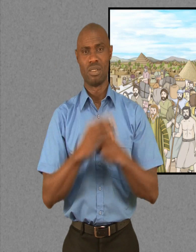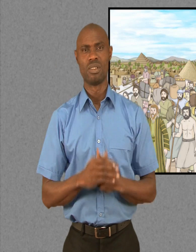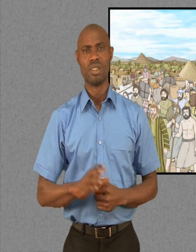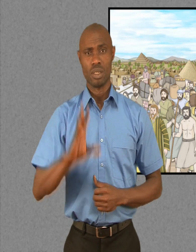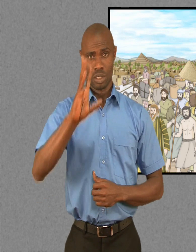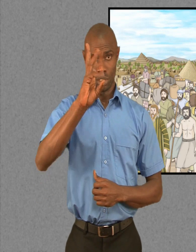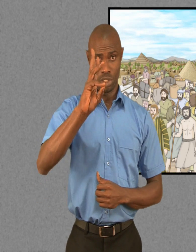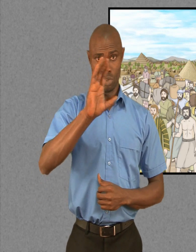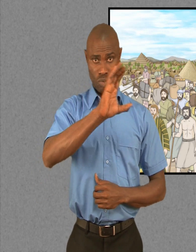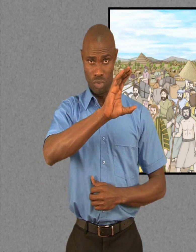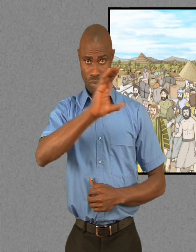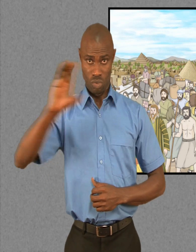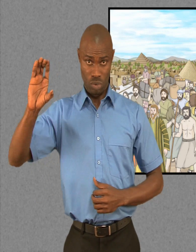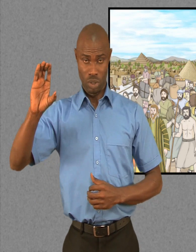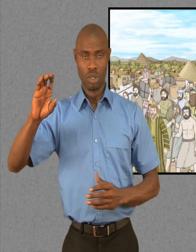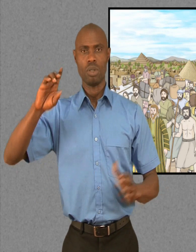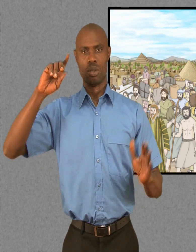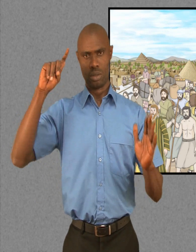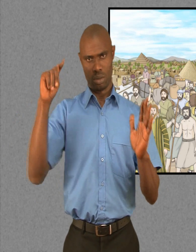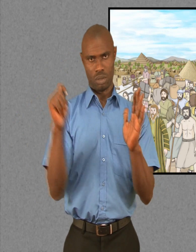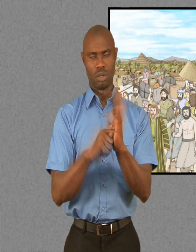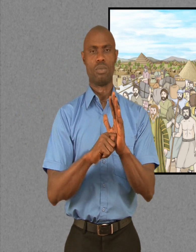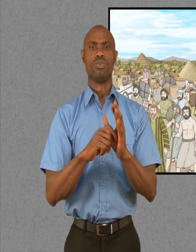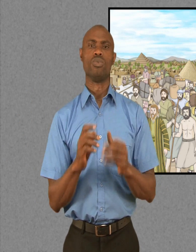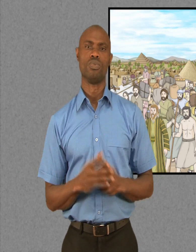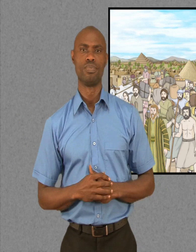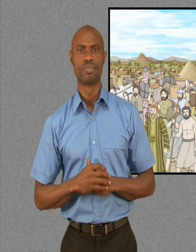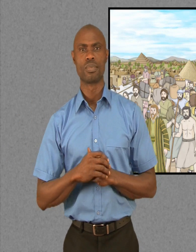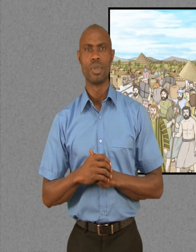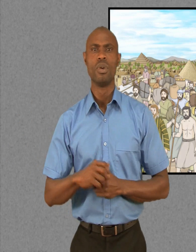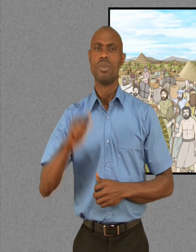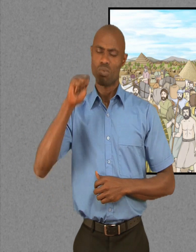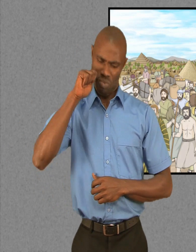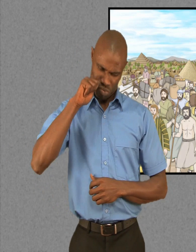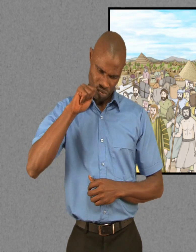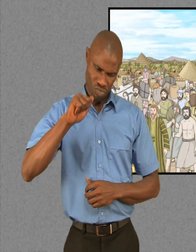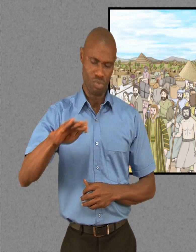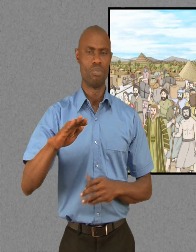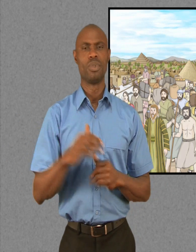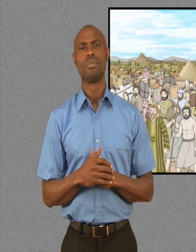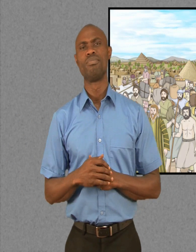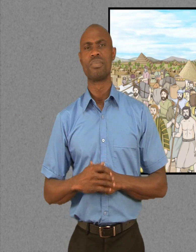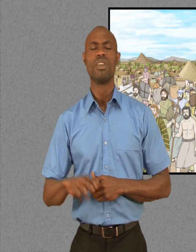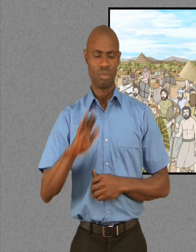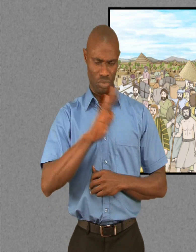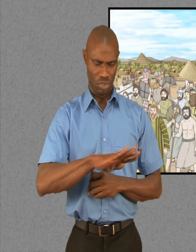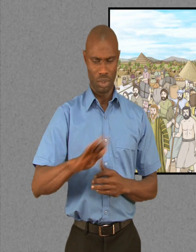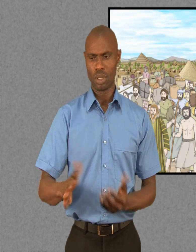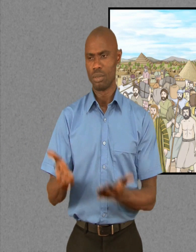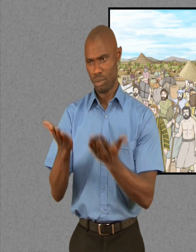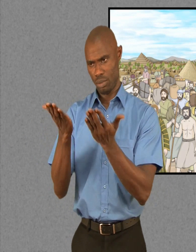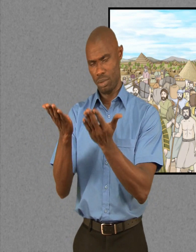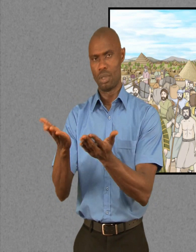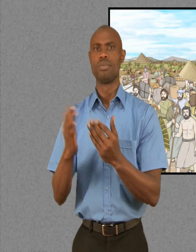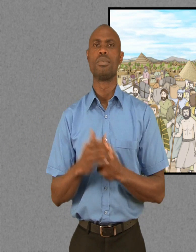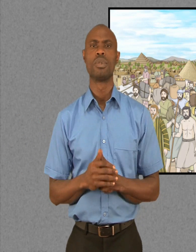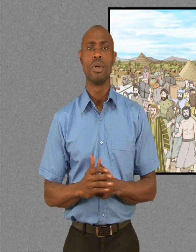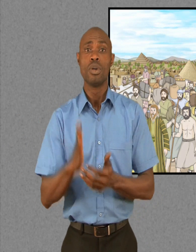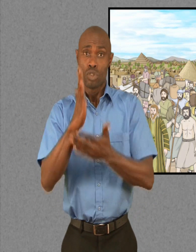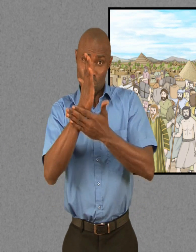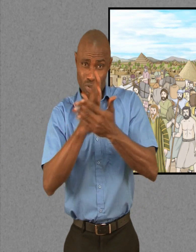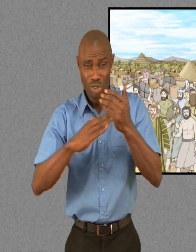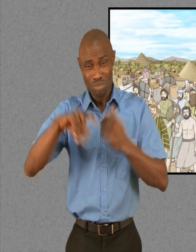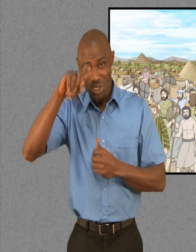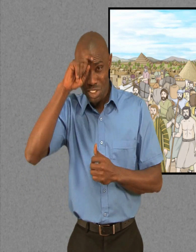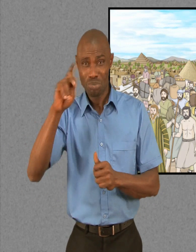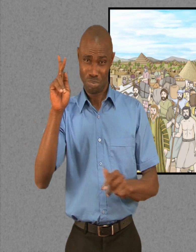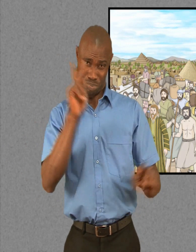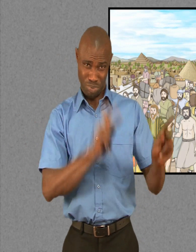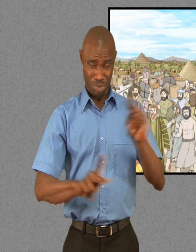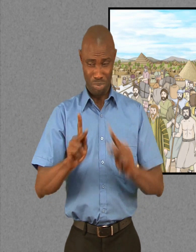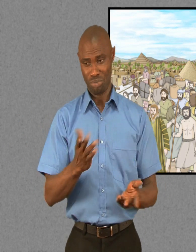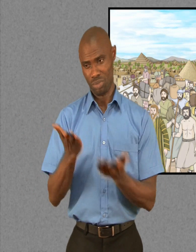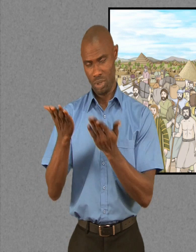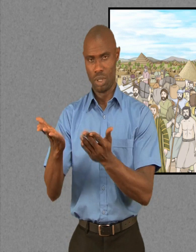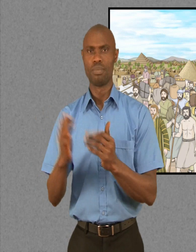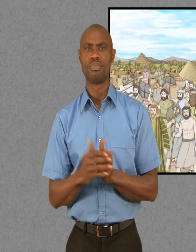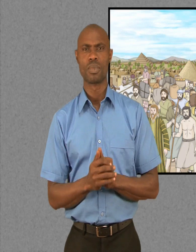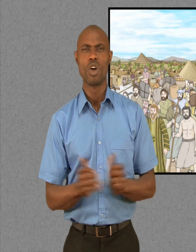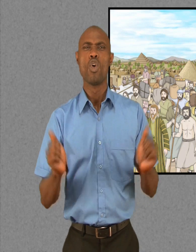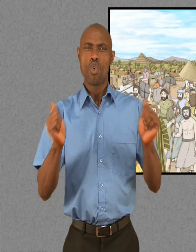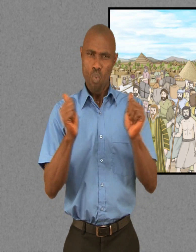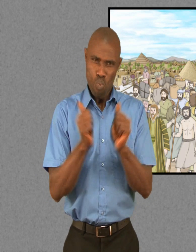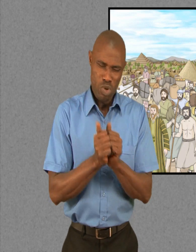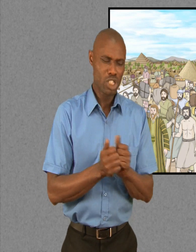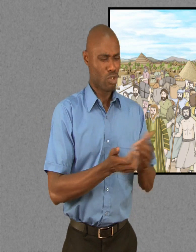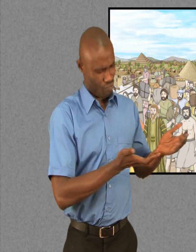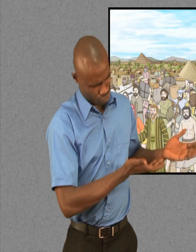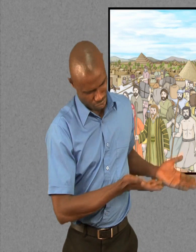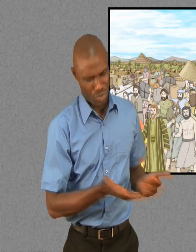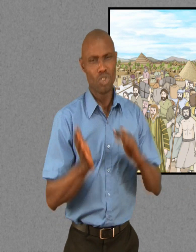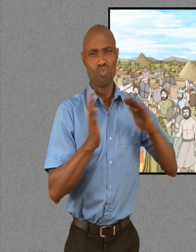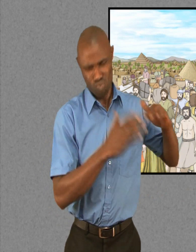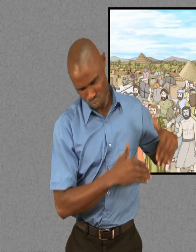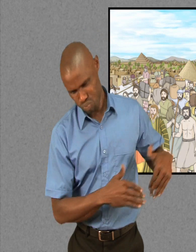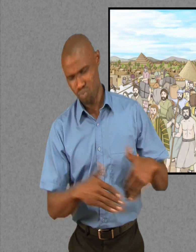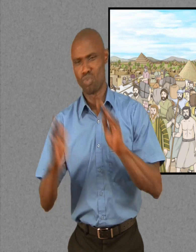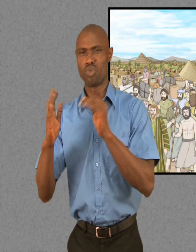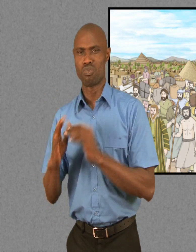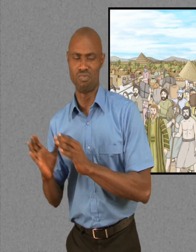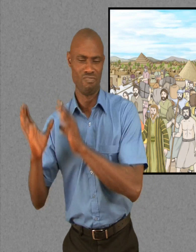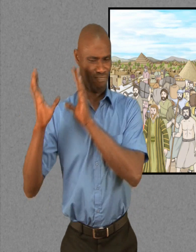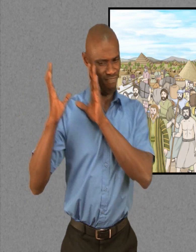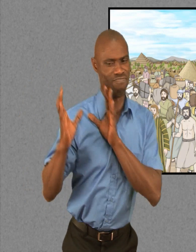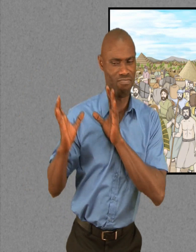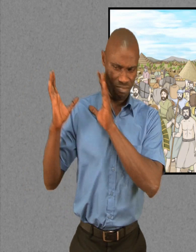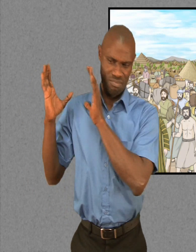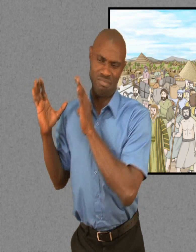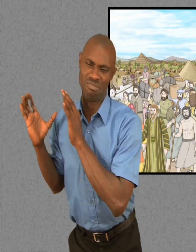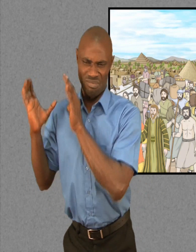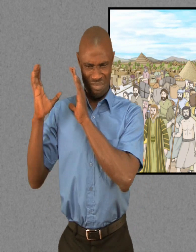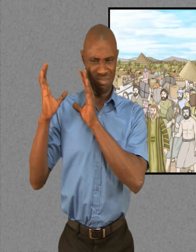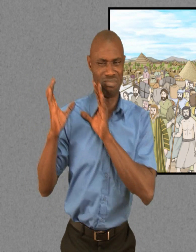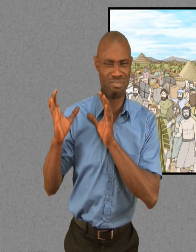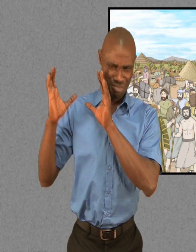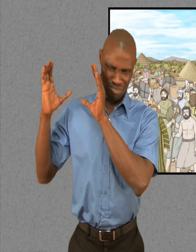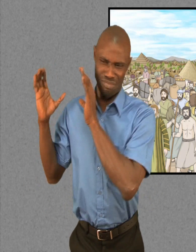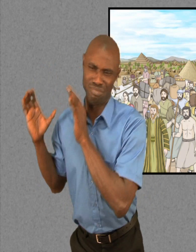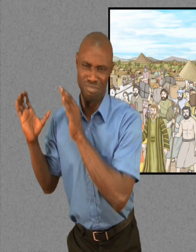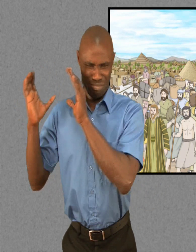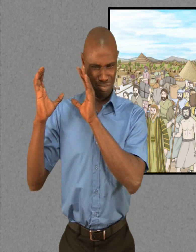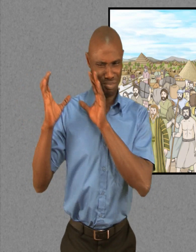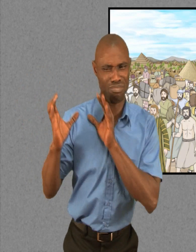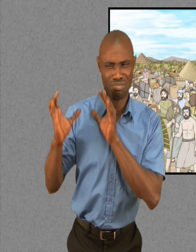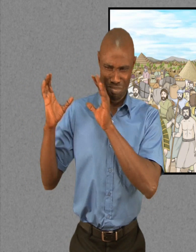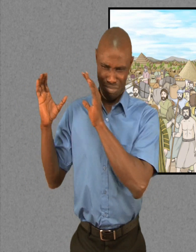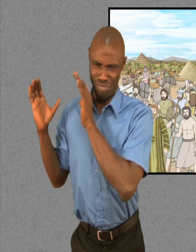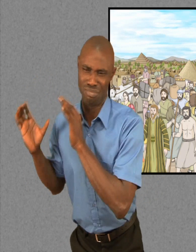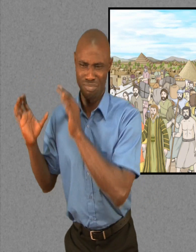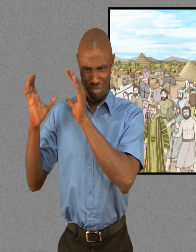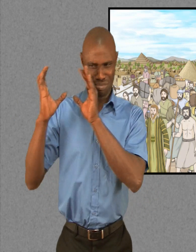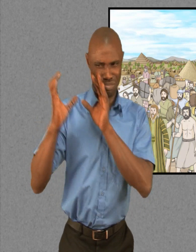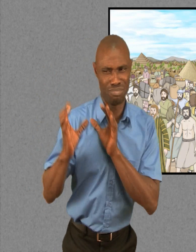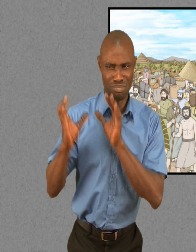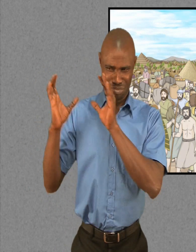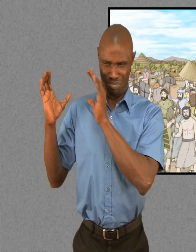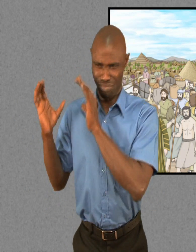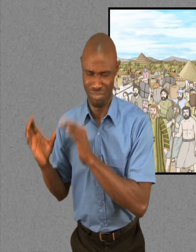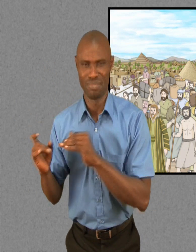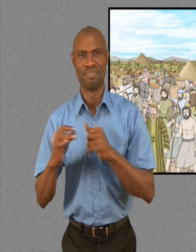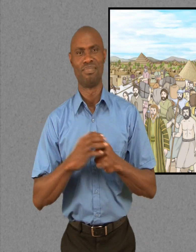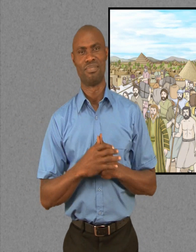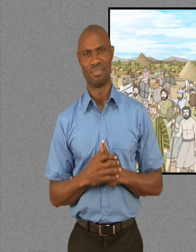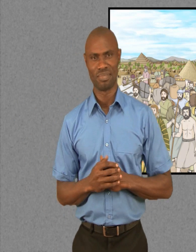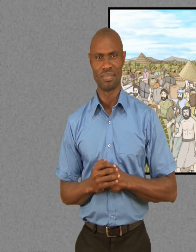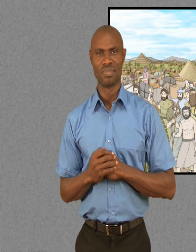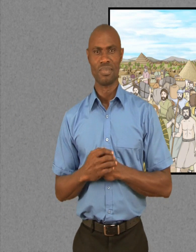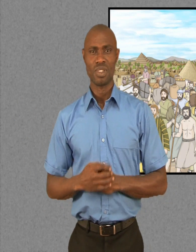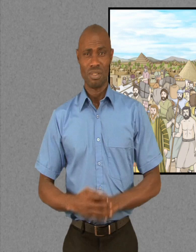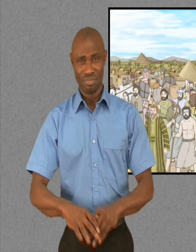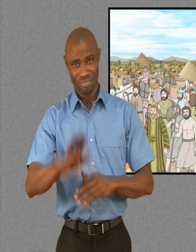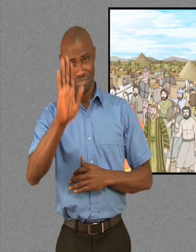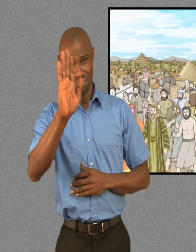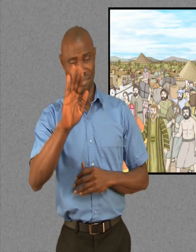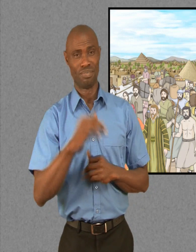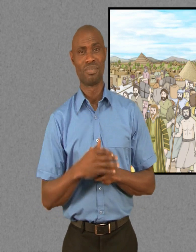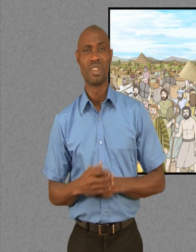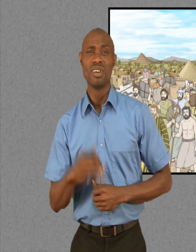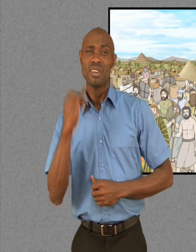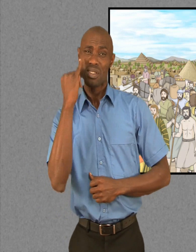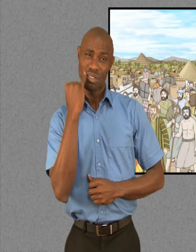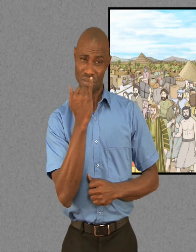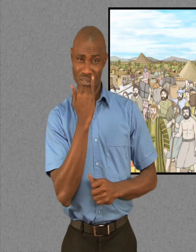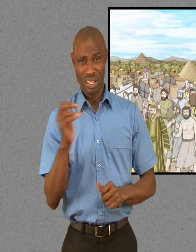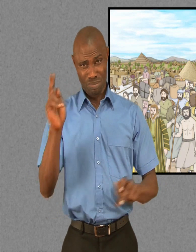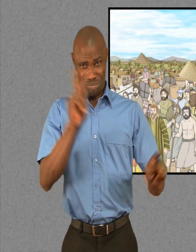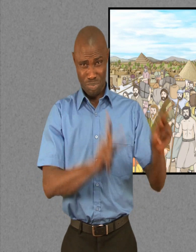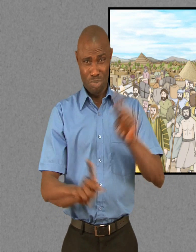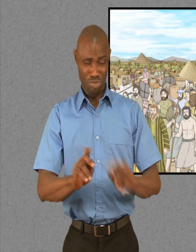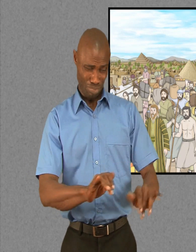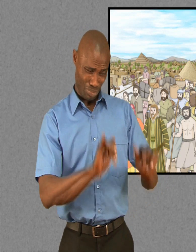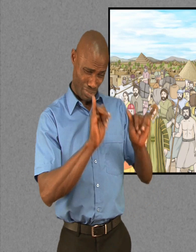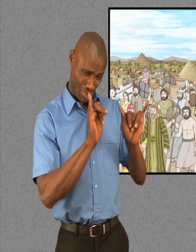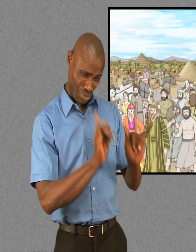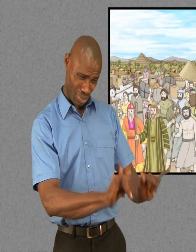Since their dough had no leaven, the people baked what they had brought out of Egypt into unleavened loaves. For when they had been driven out of Egypt, they could not delay and had not prepared any provisions for themselves.